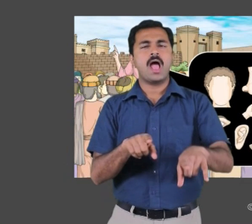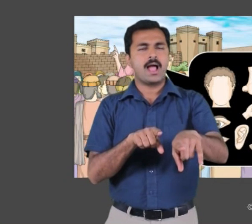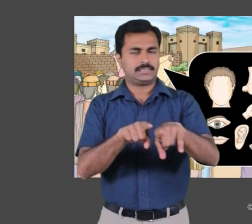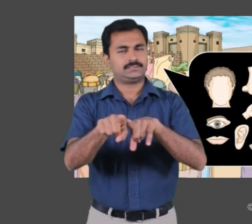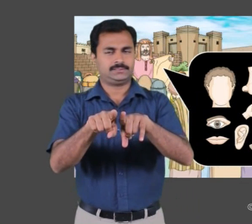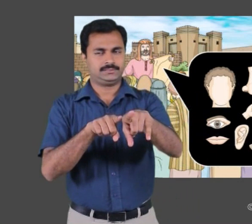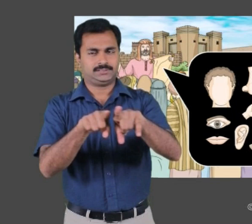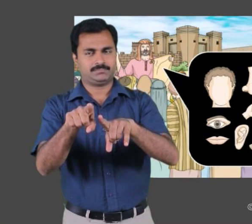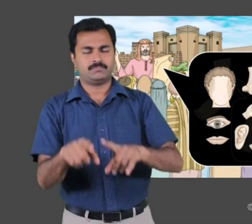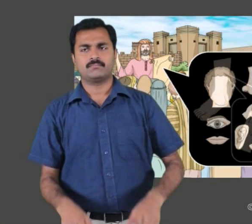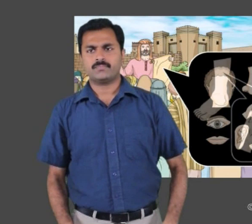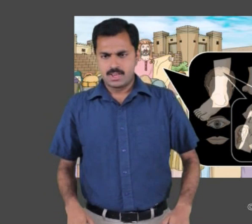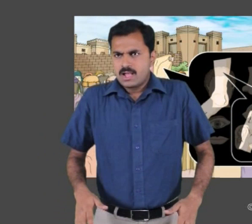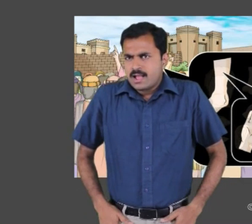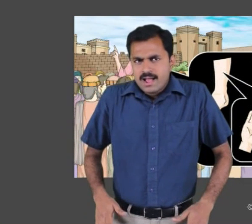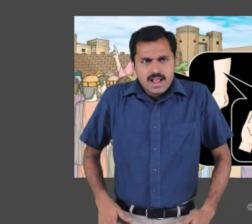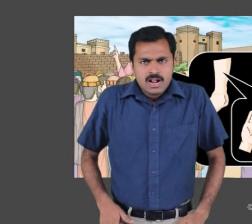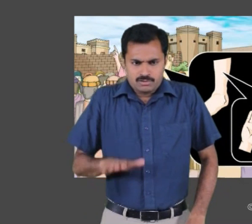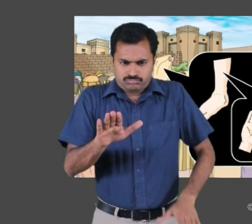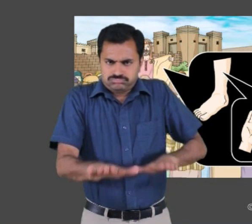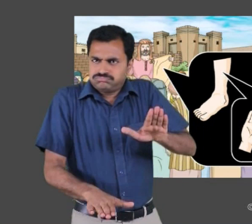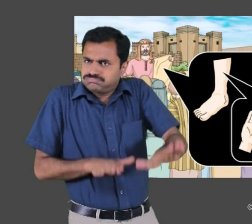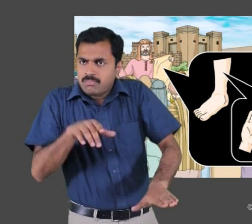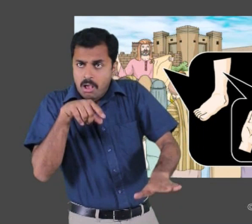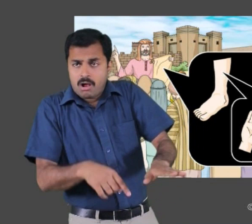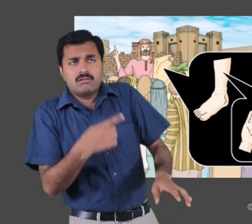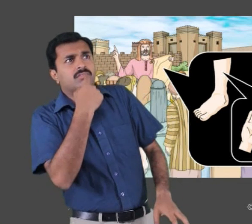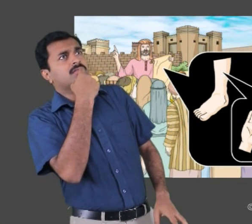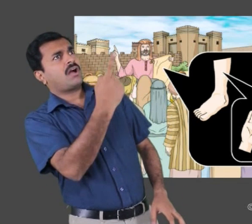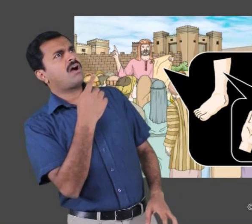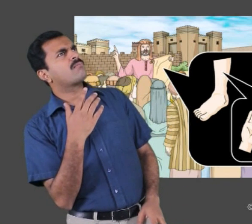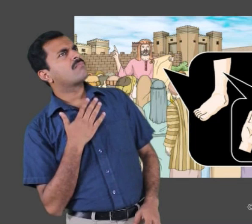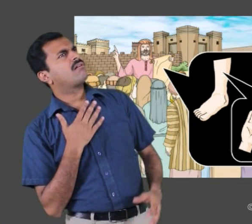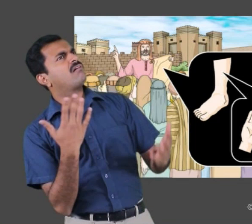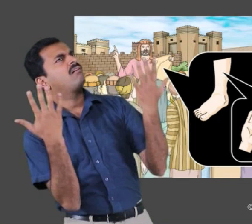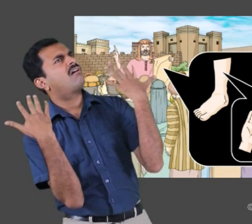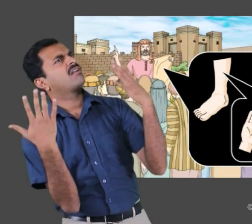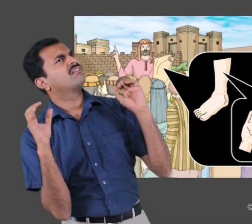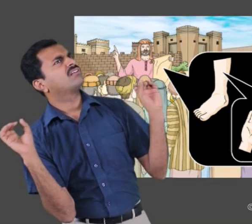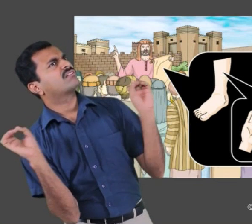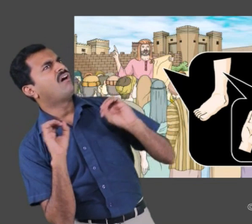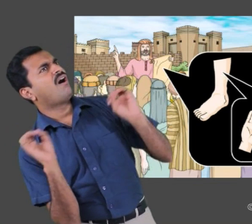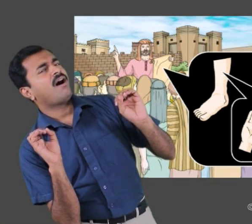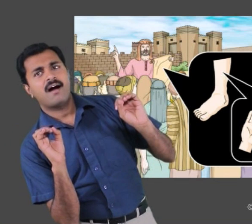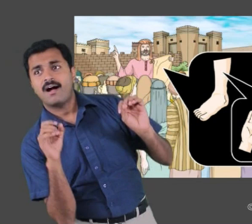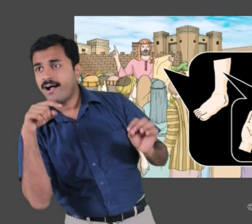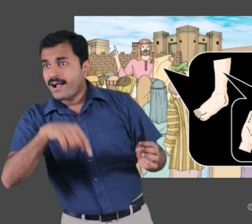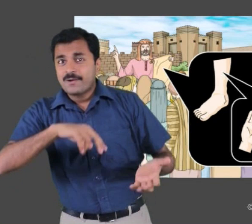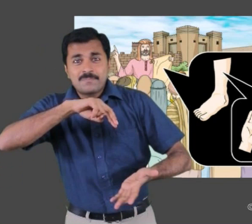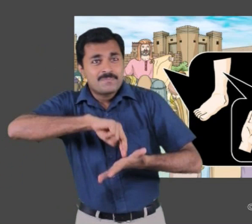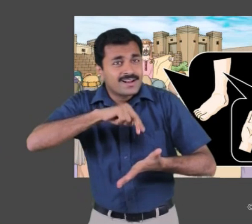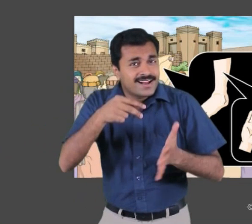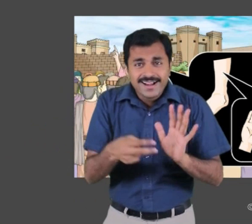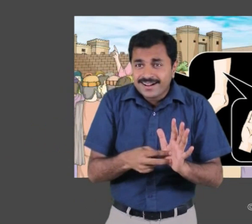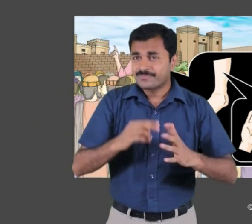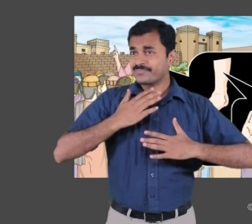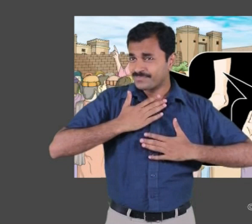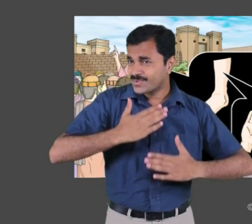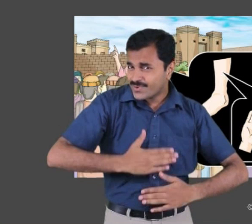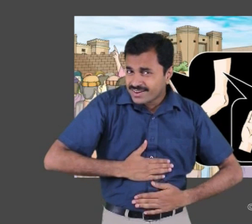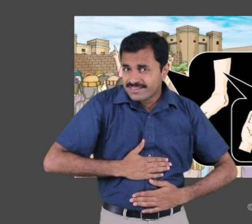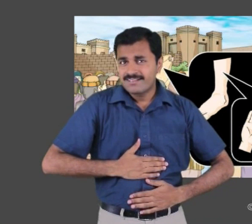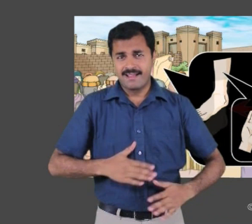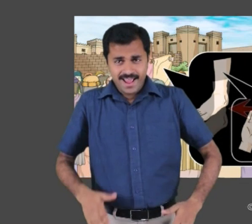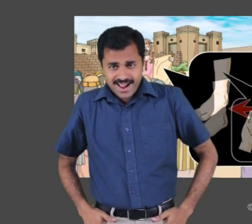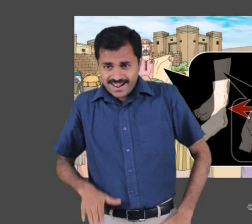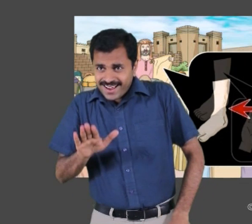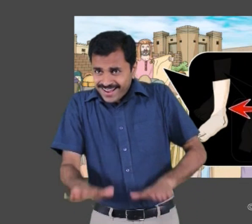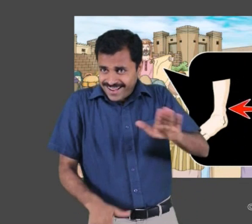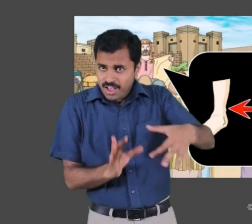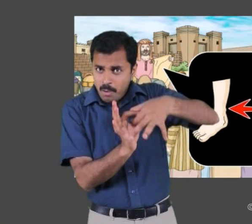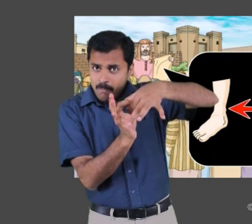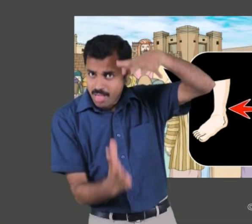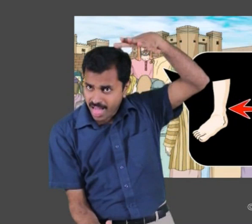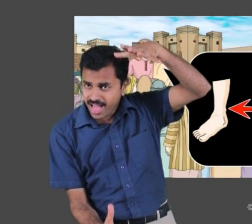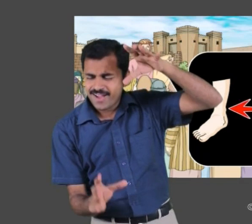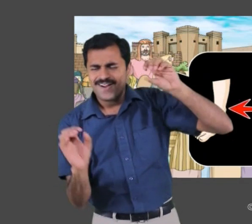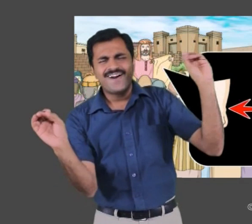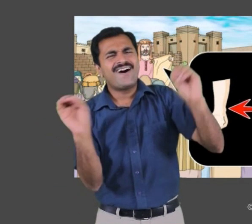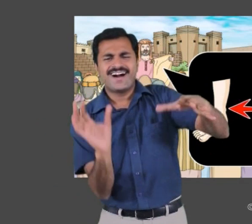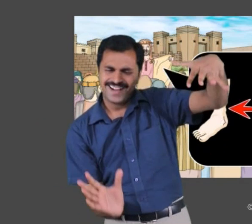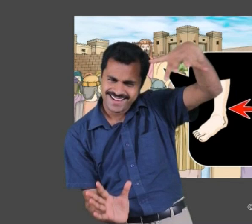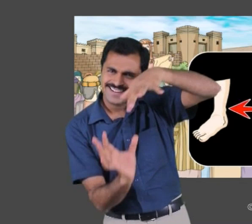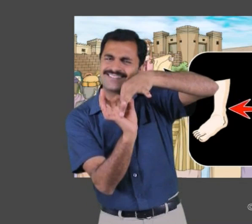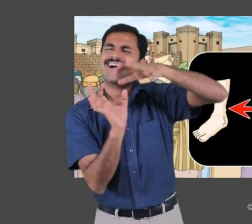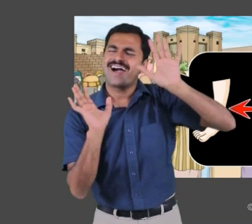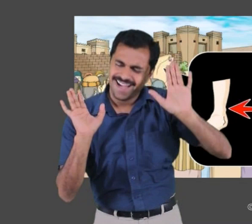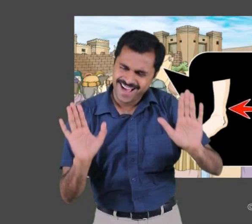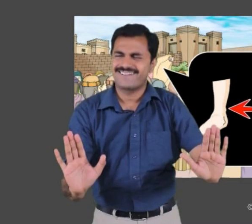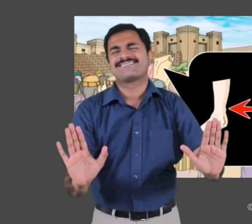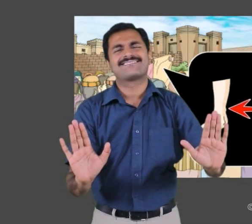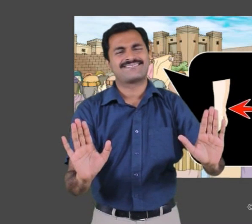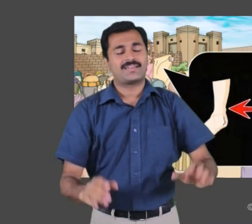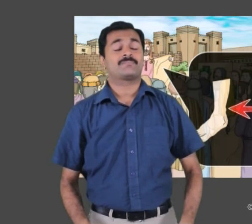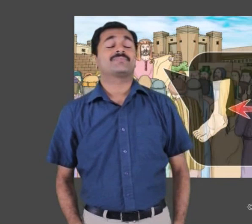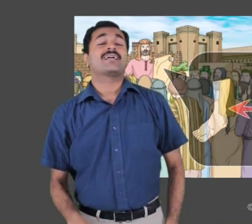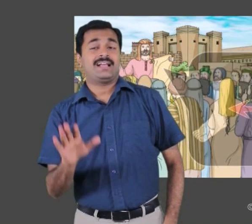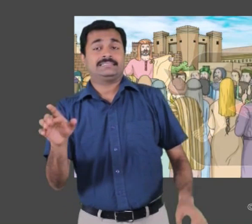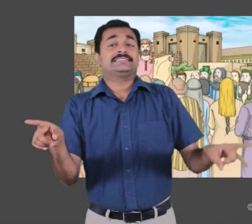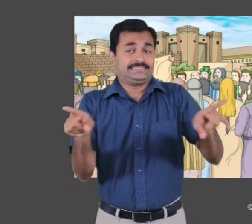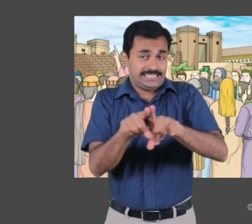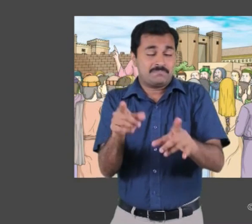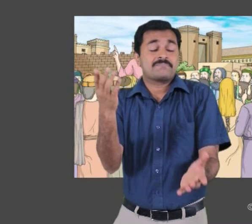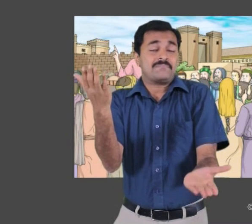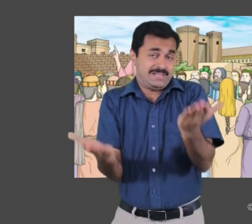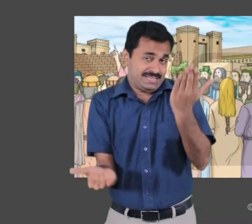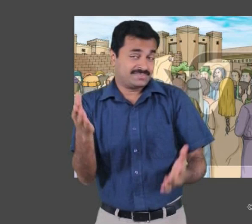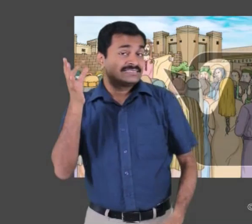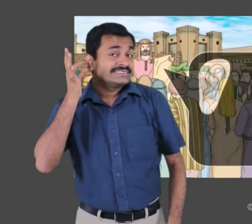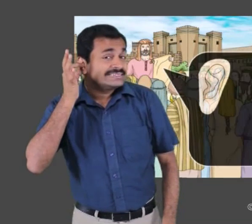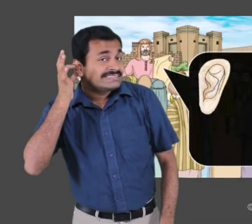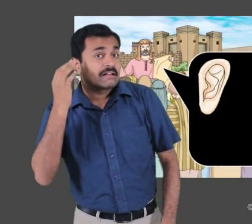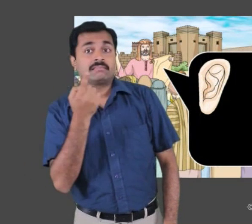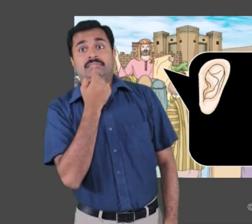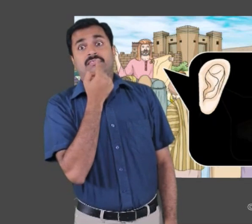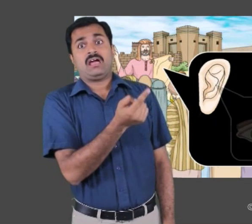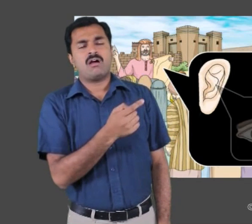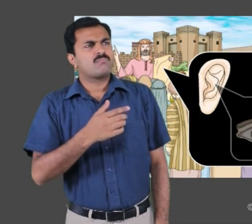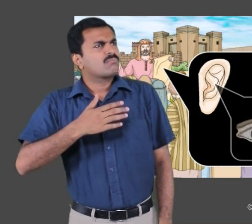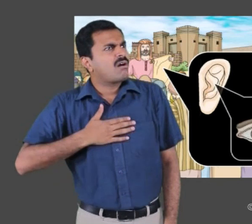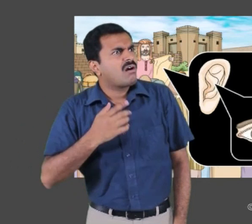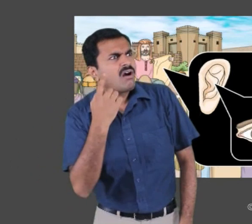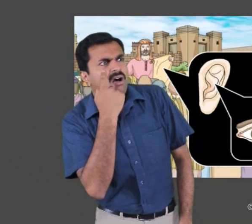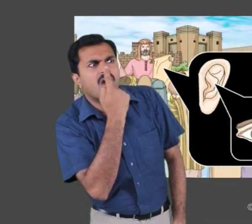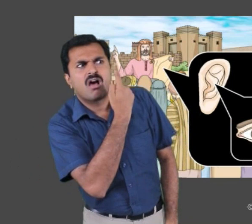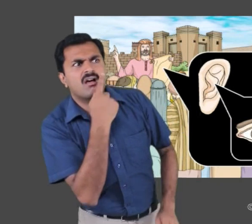If the foot should say, “Because I am not a hand, I do not belong to the body,” that would not make it any less a part of the body.